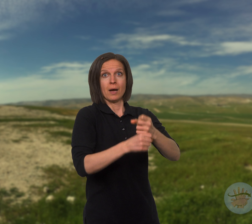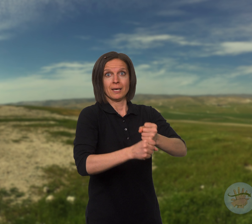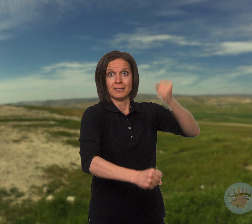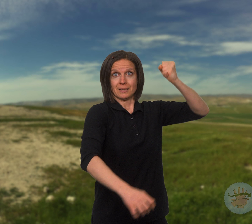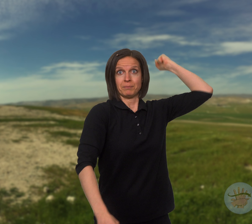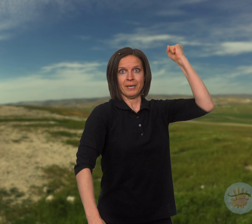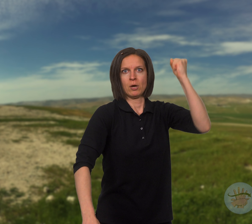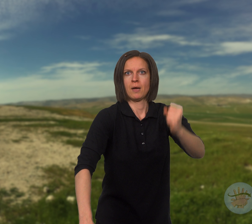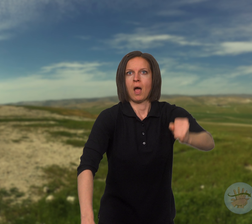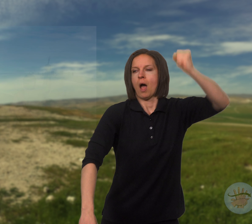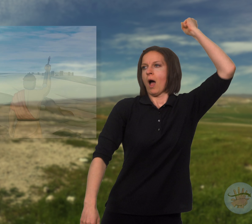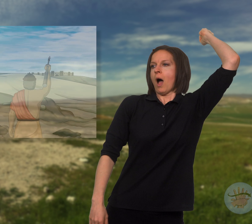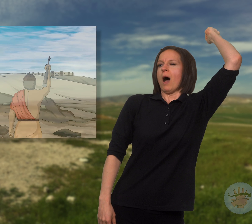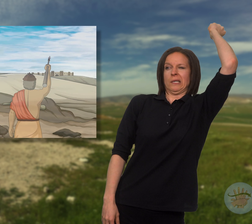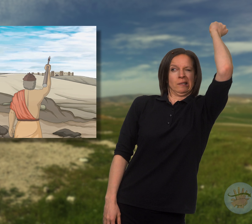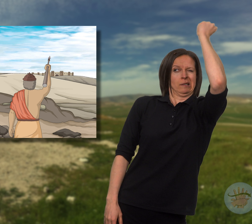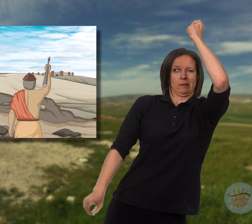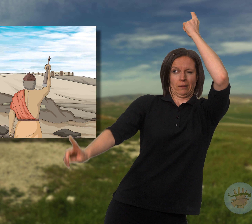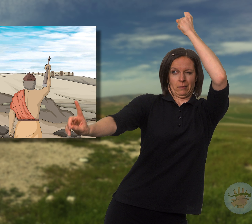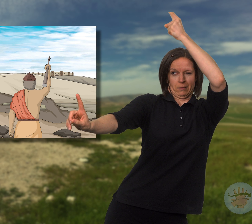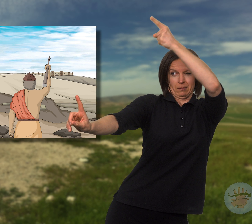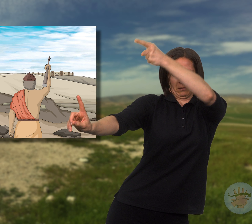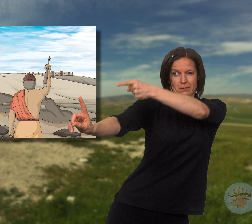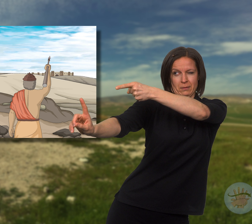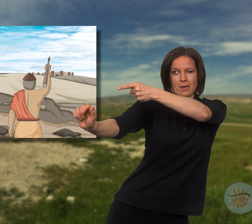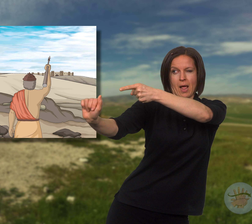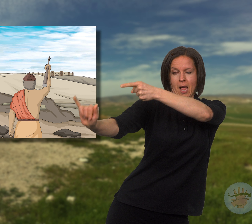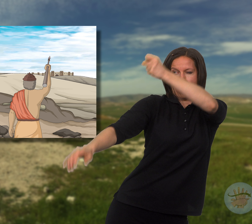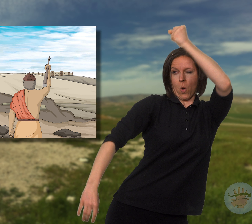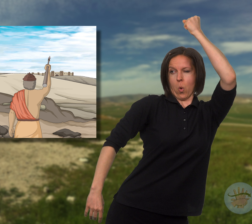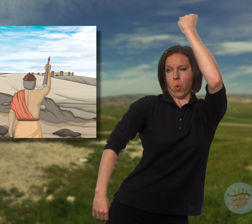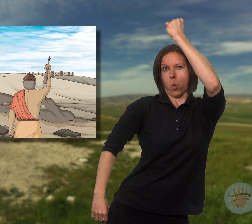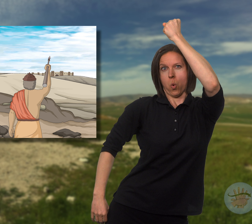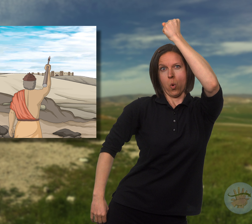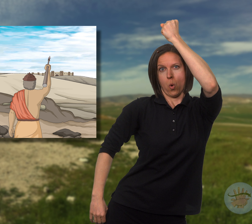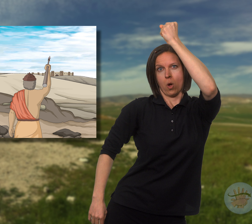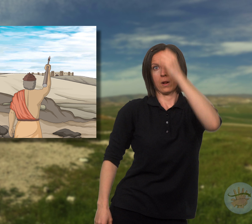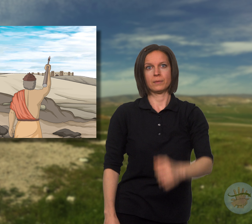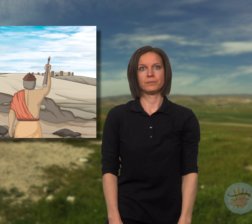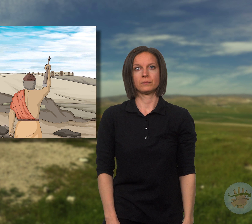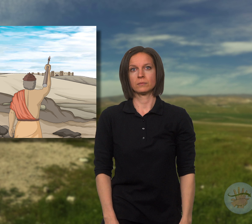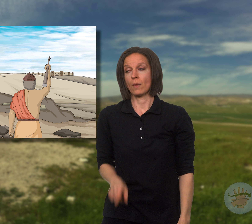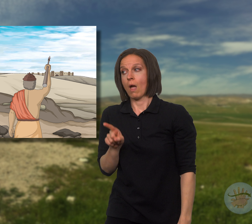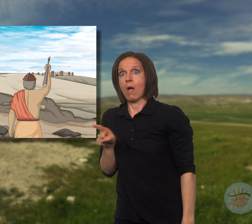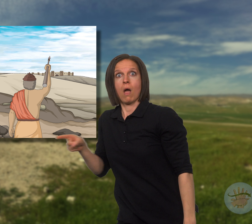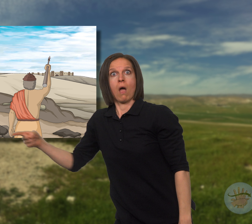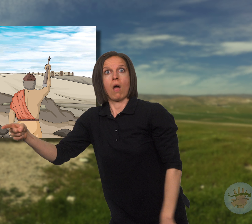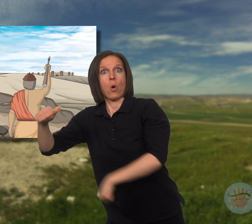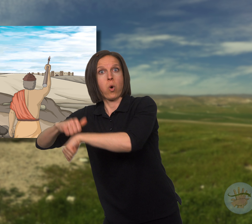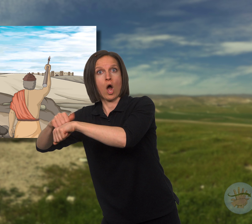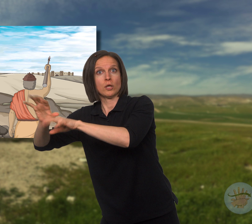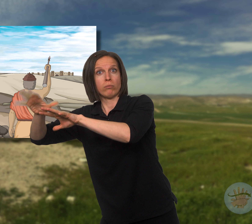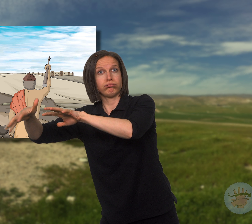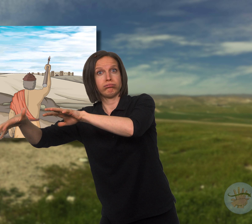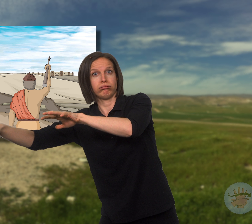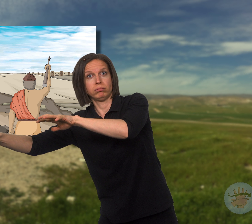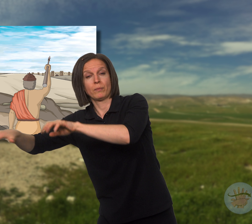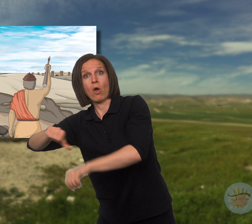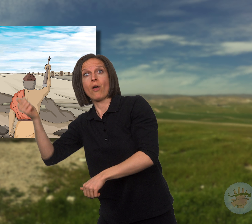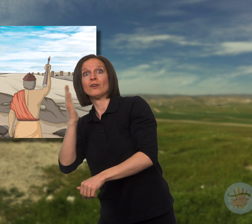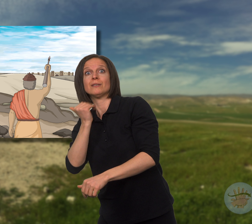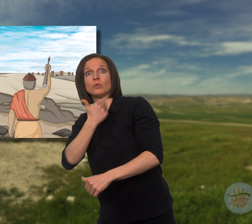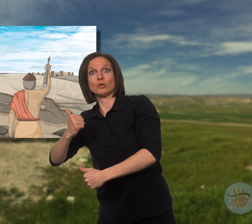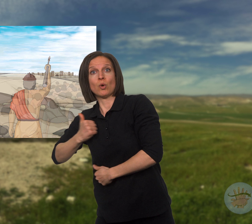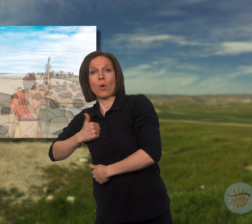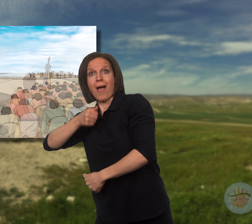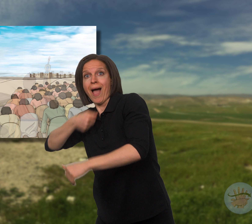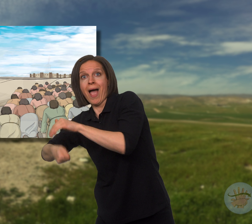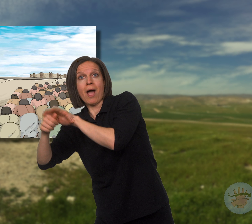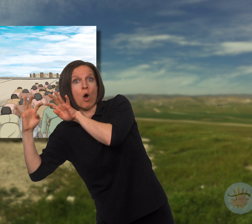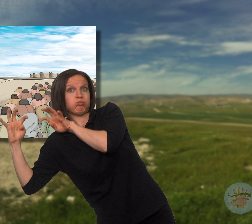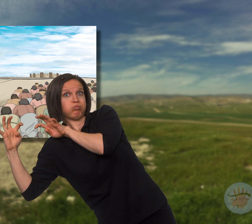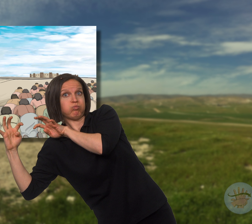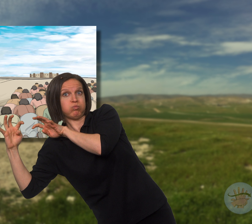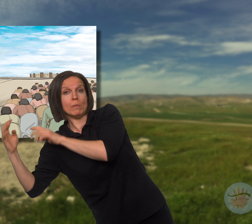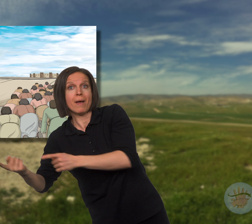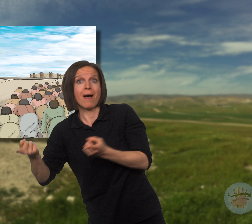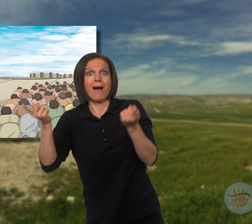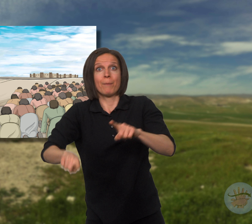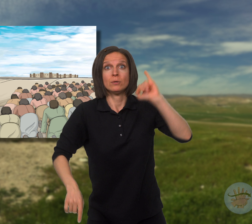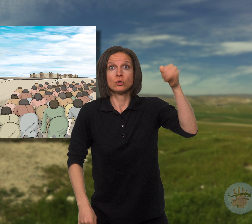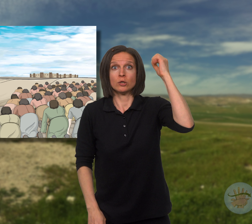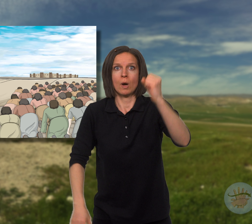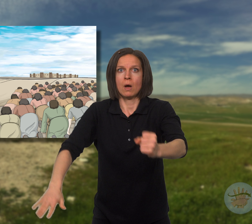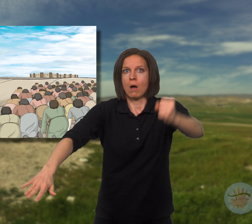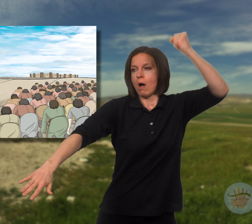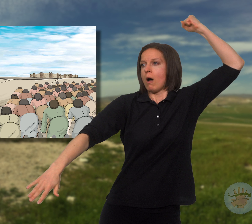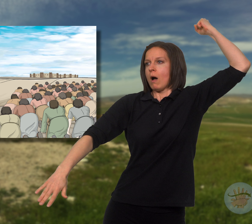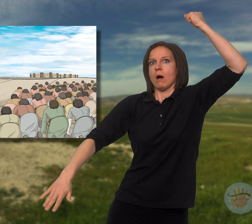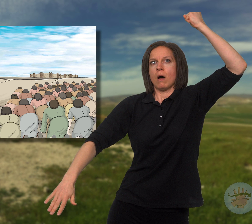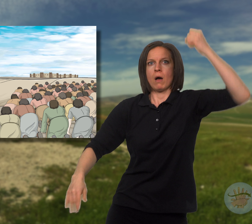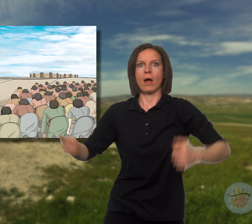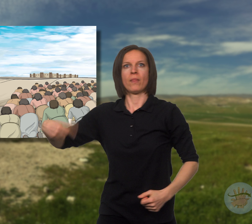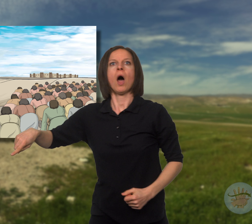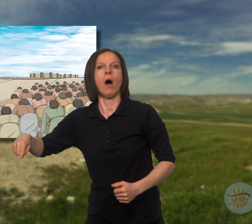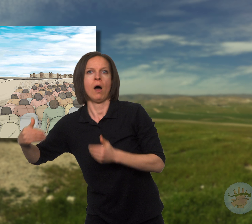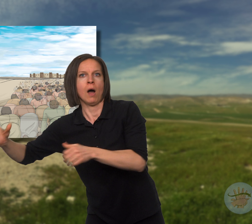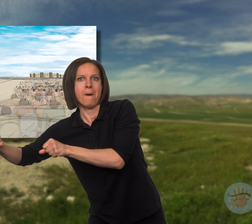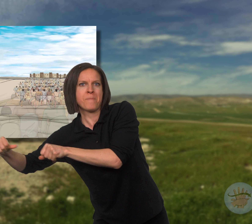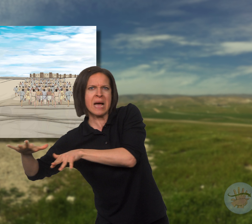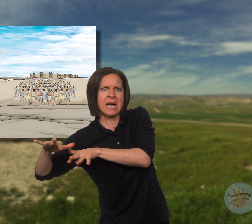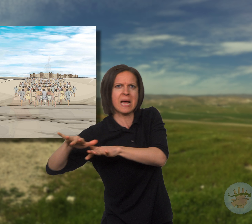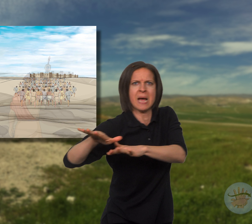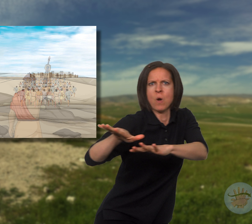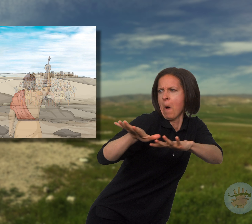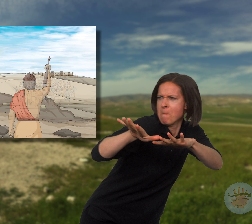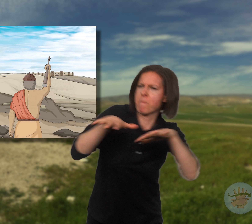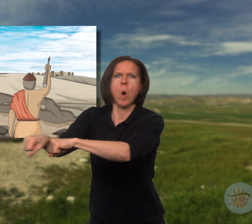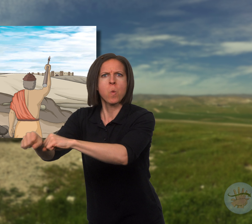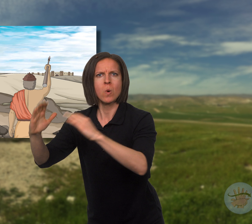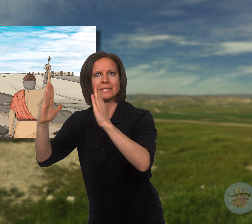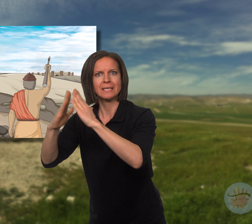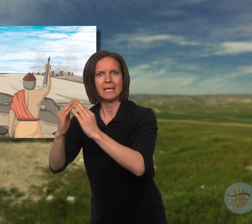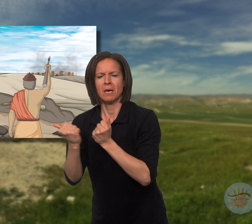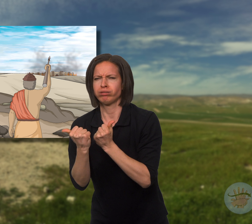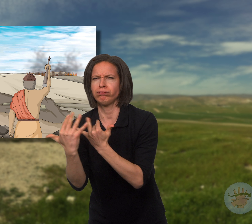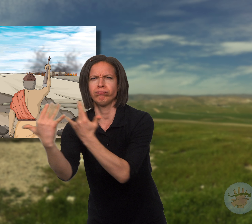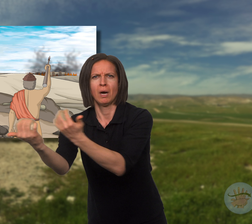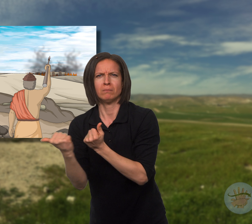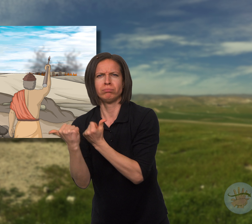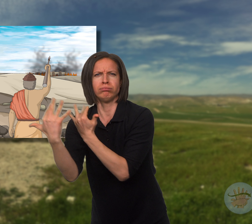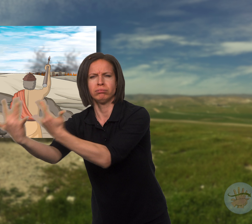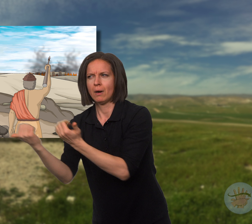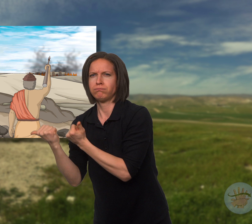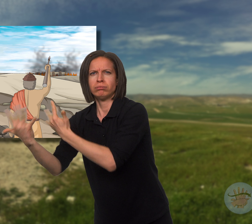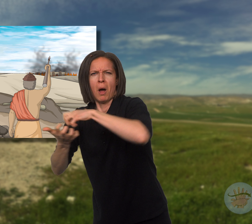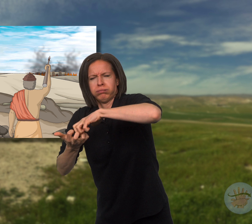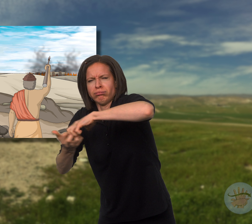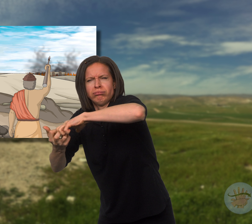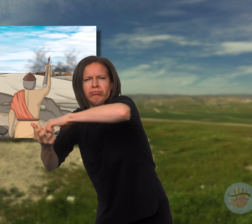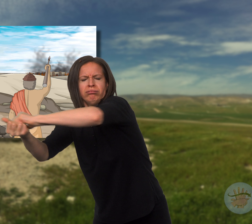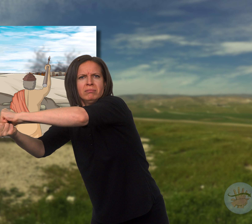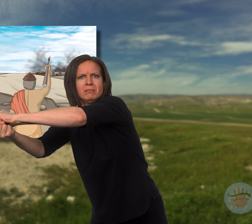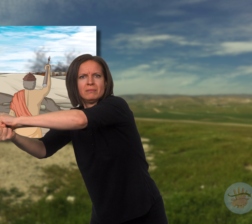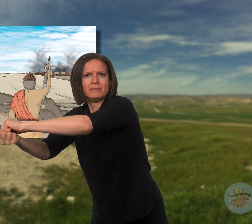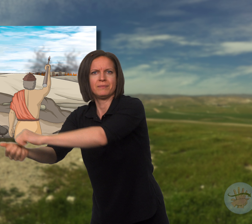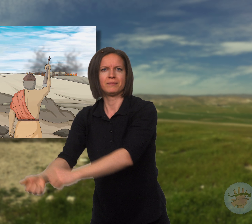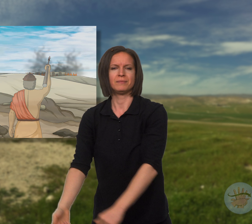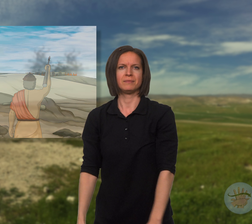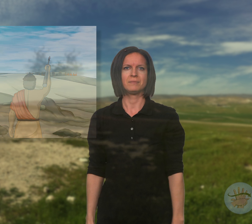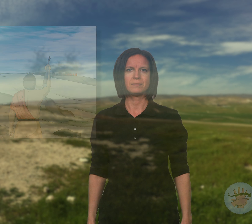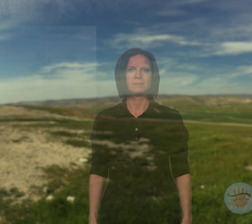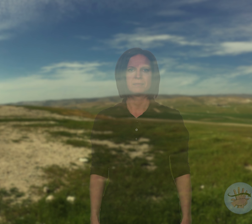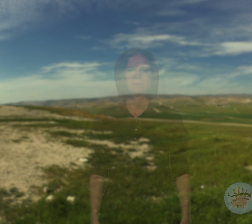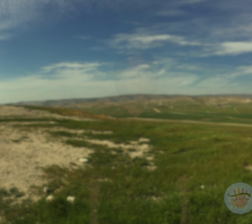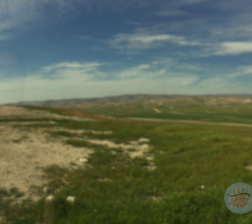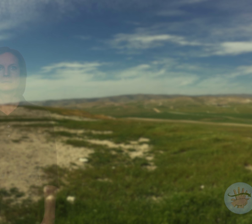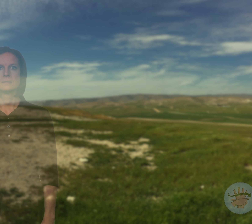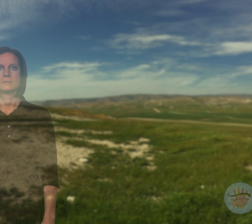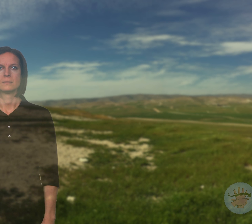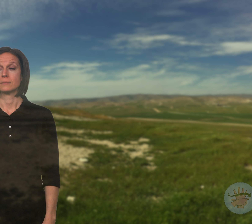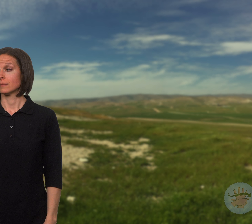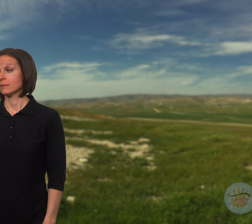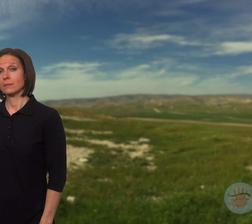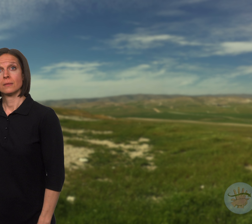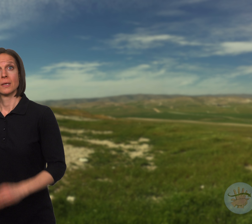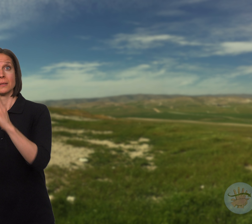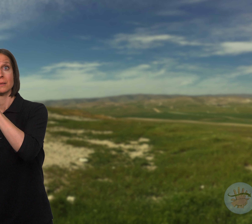So Joshua held out his battle lance toward Ai, and as soon as he did so, the men in ambush rose quickly from their position. They rushed forward, entered the city, captured it, and immediately set it on fire.